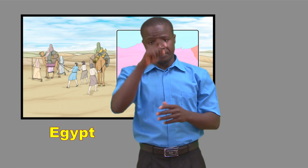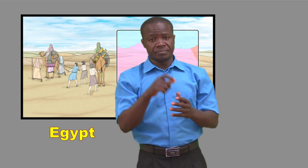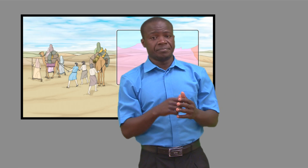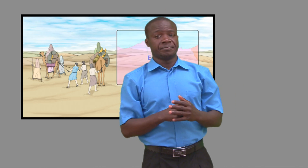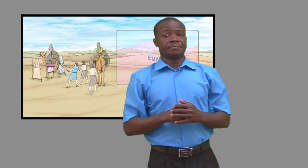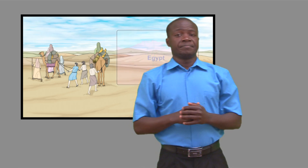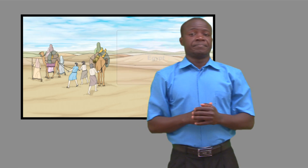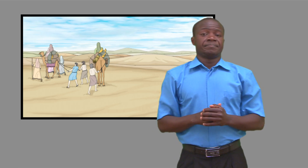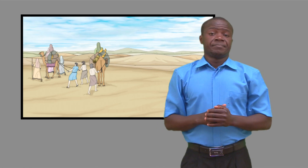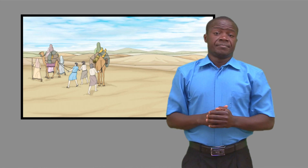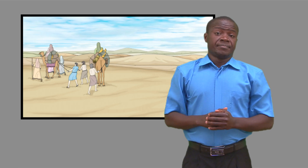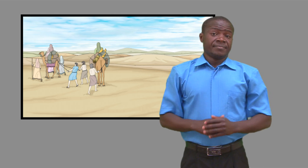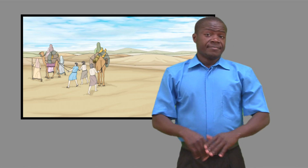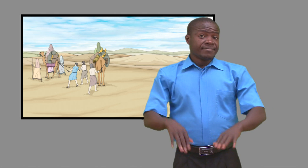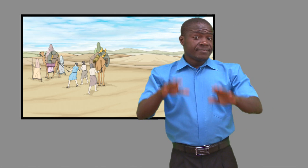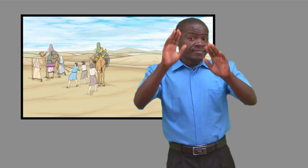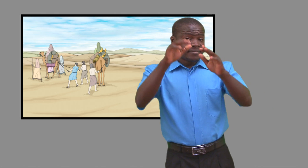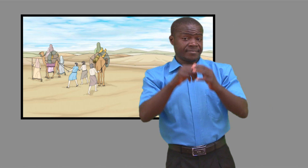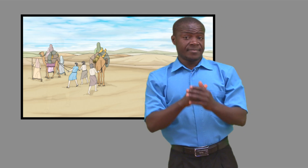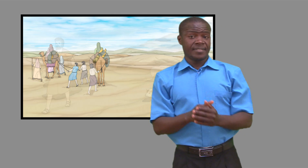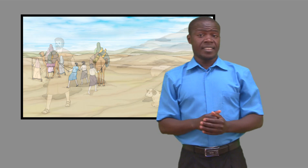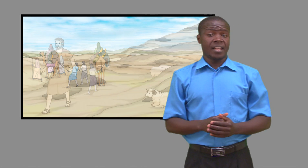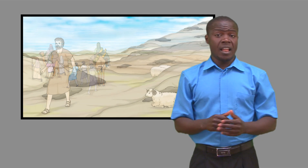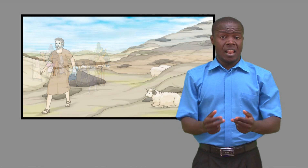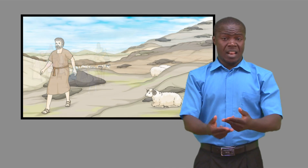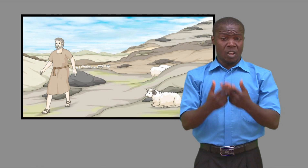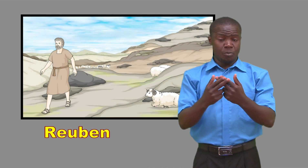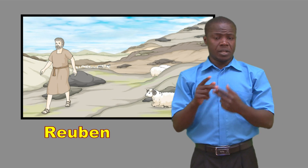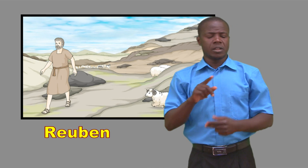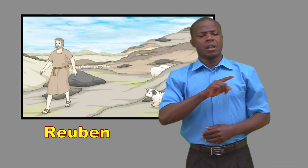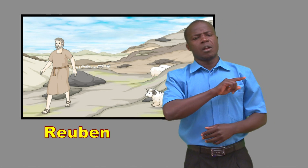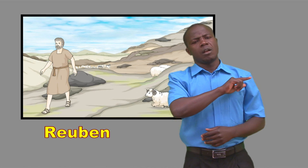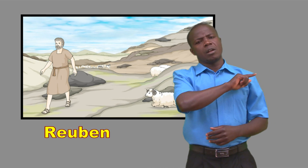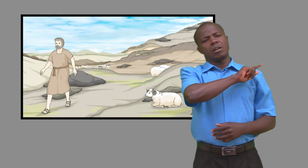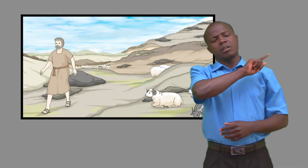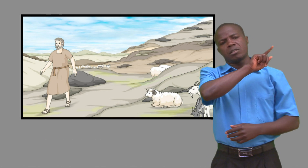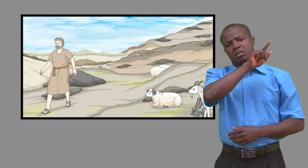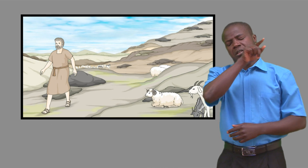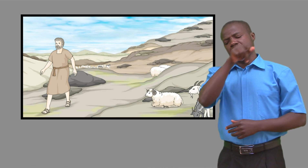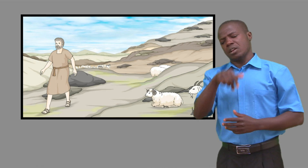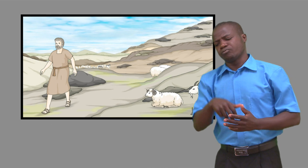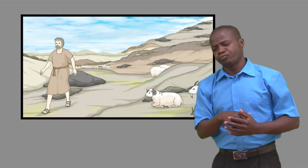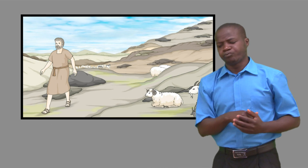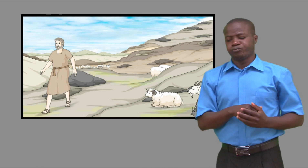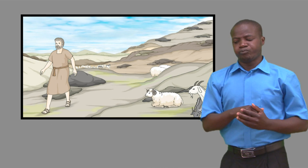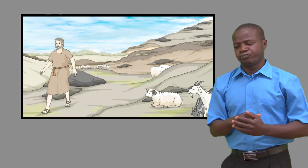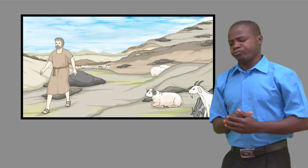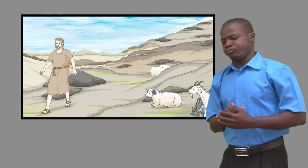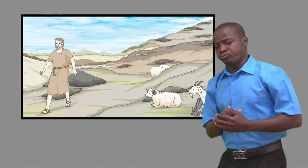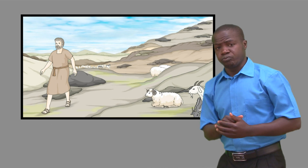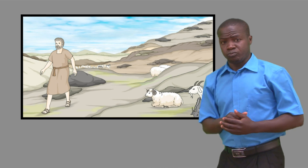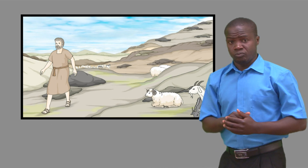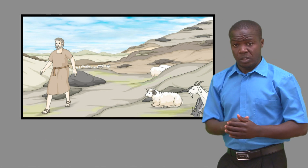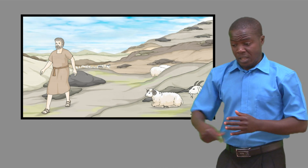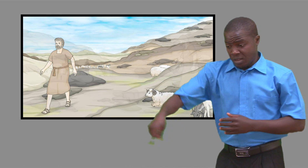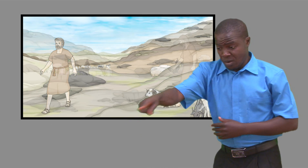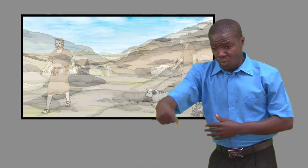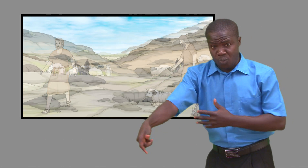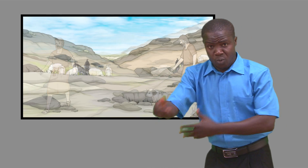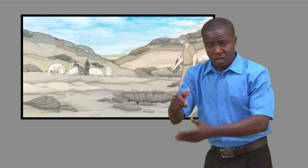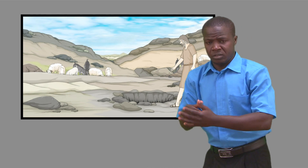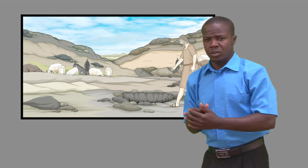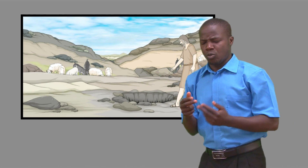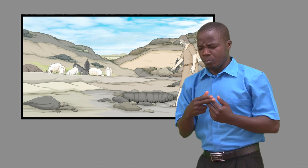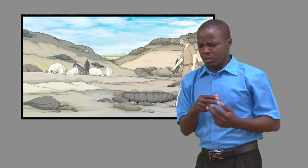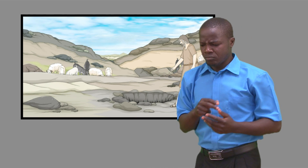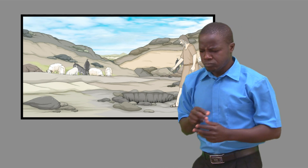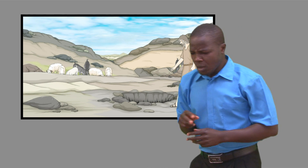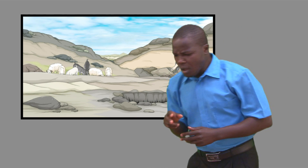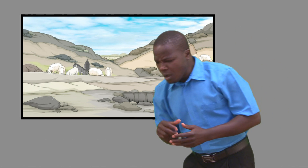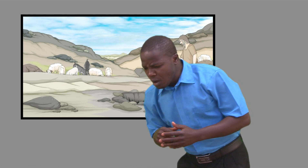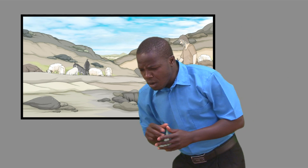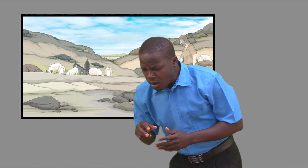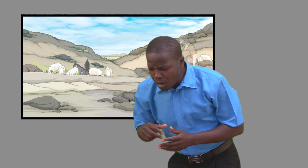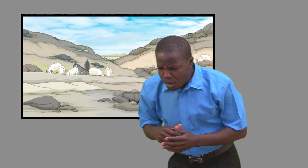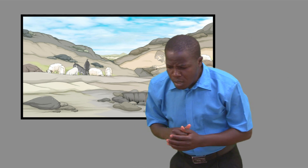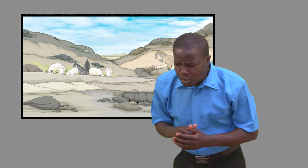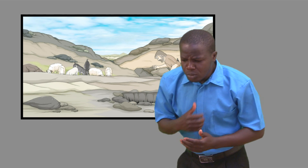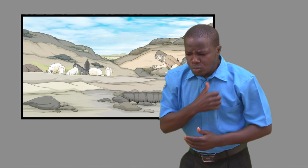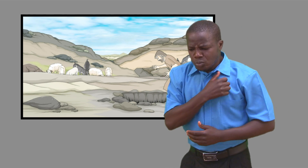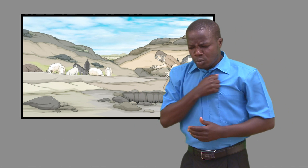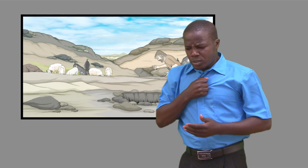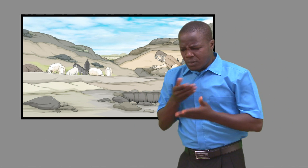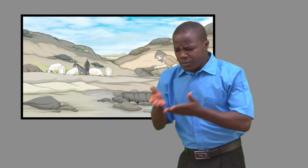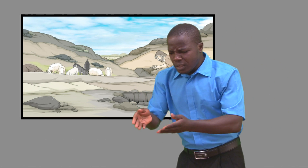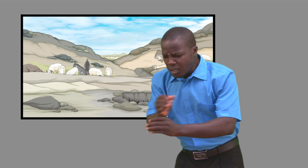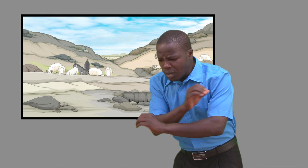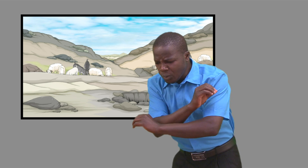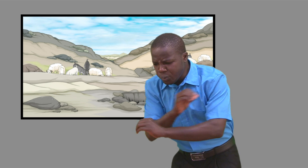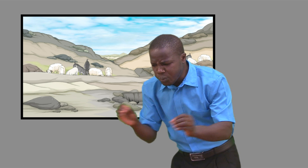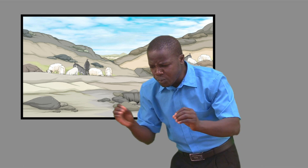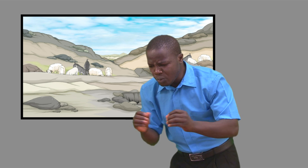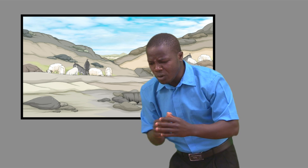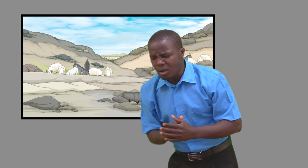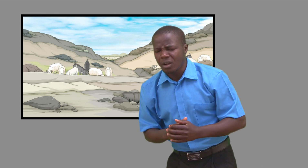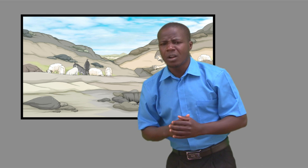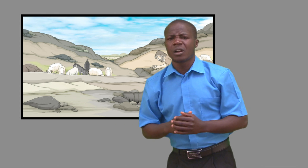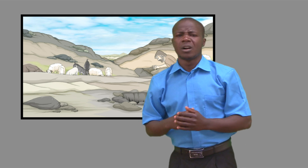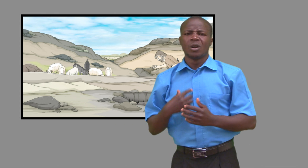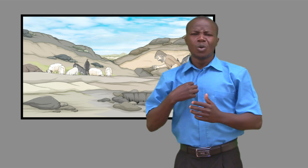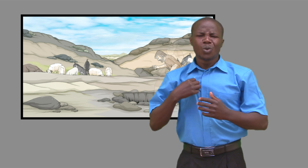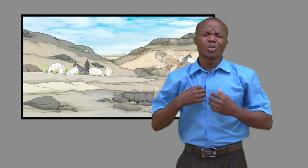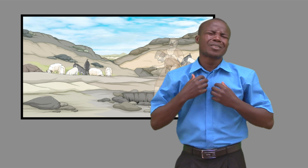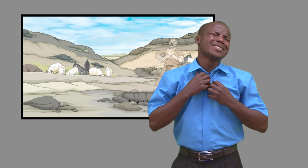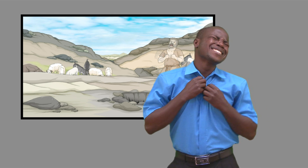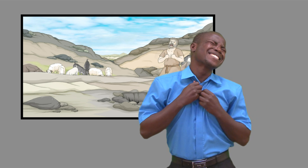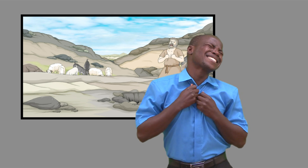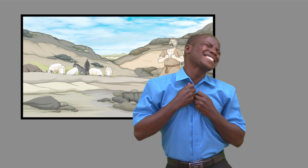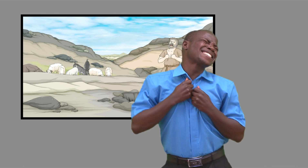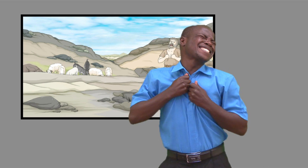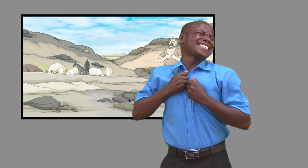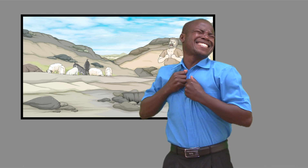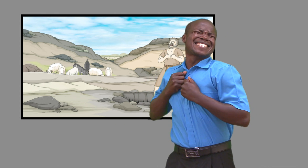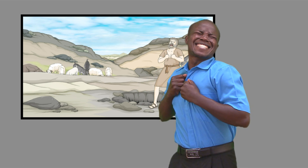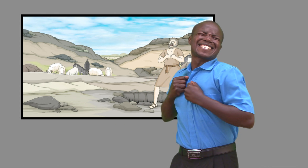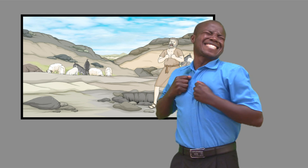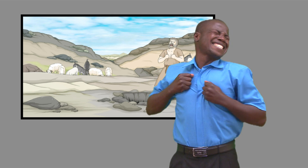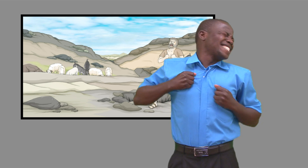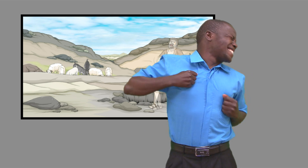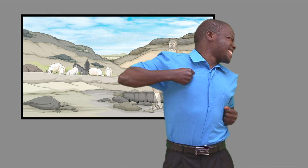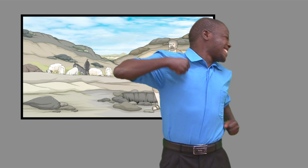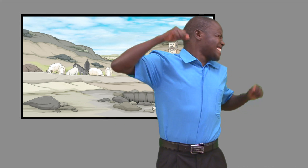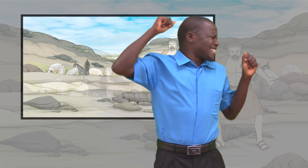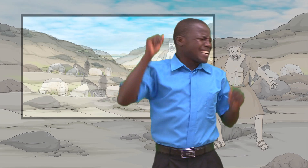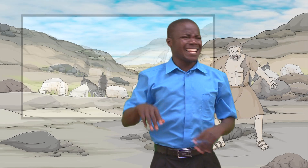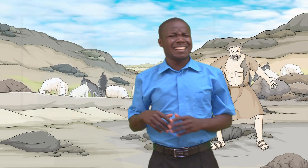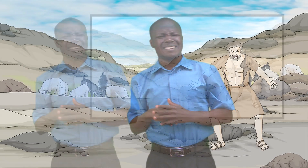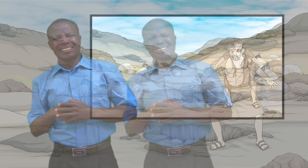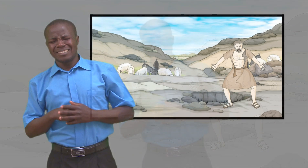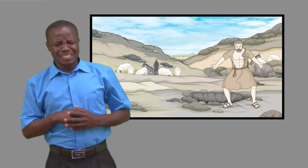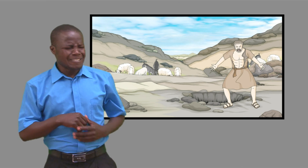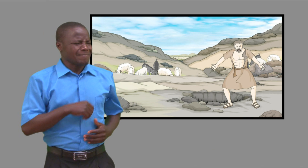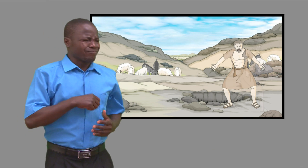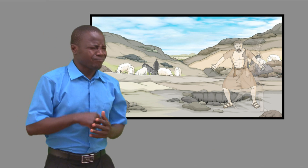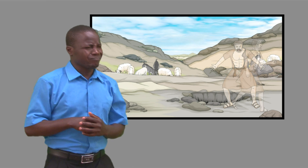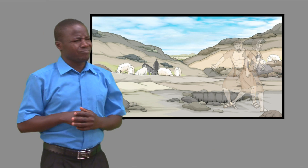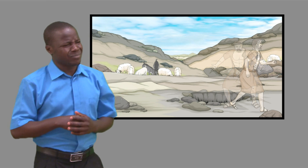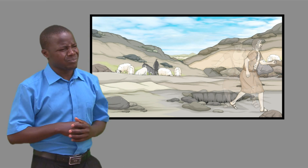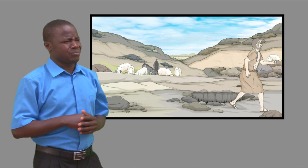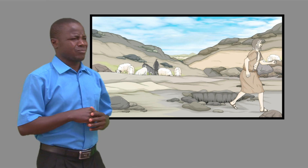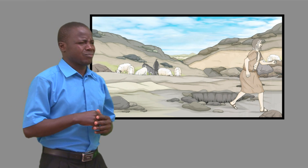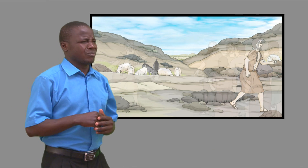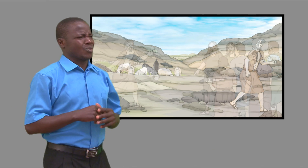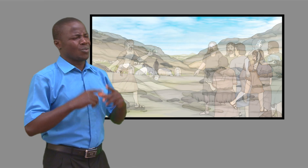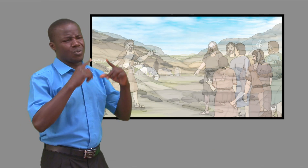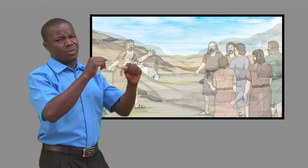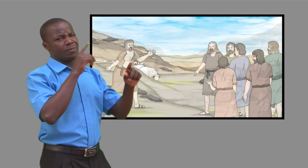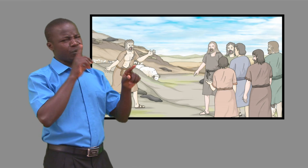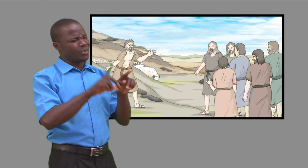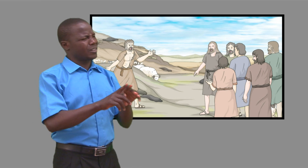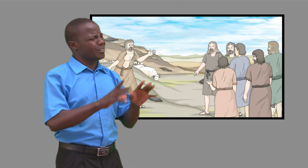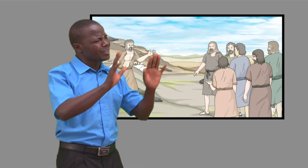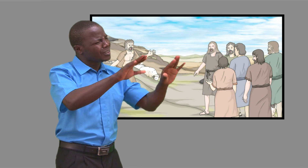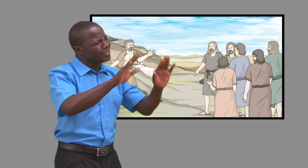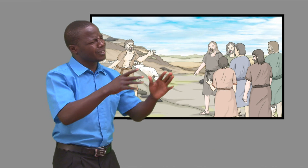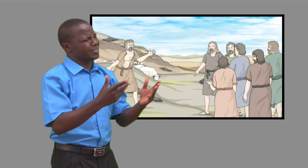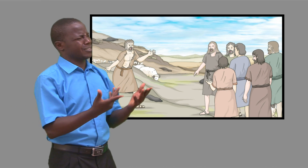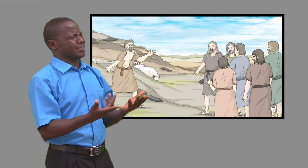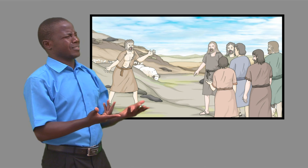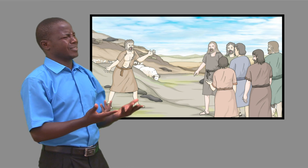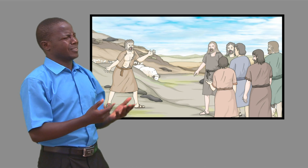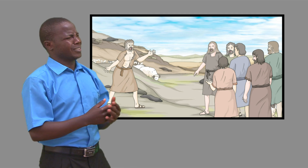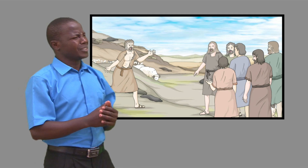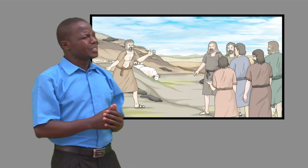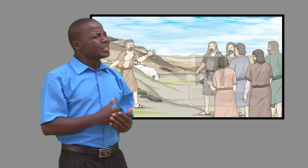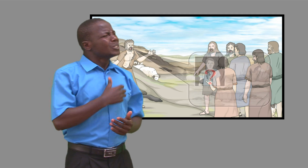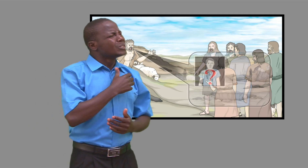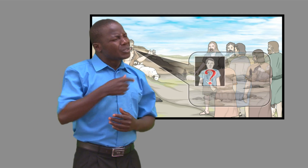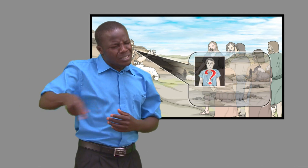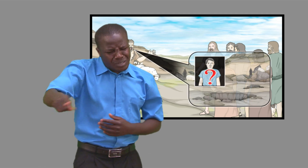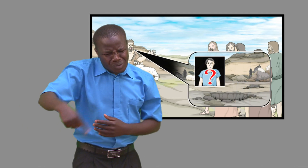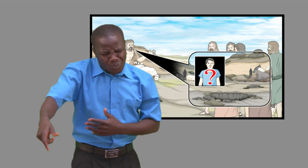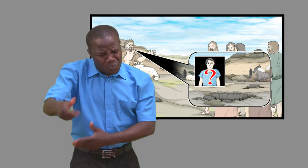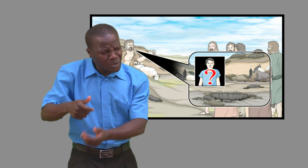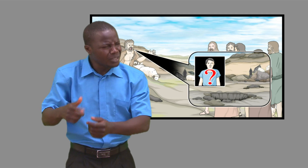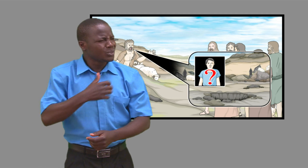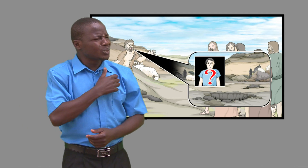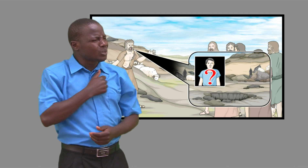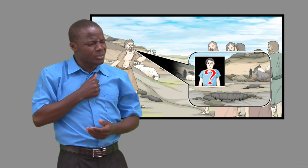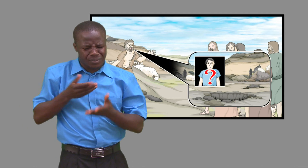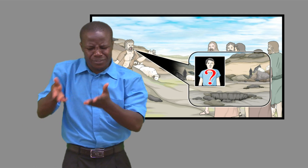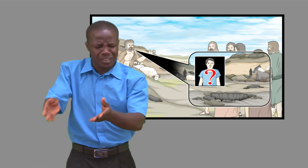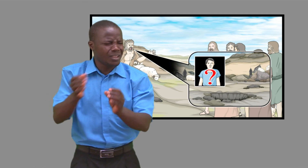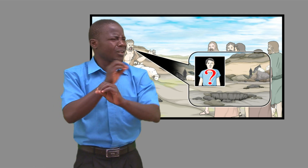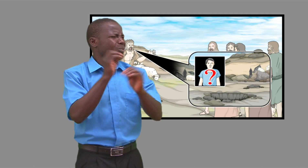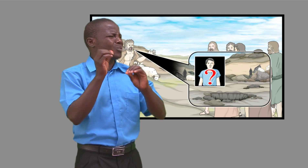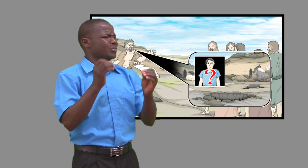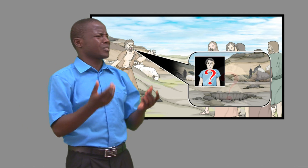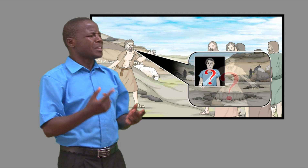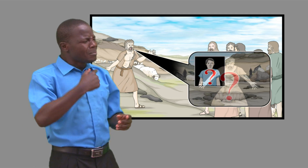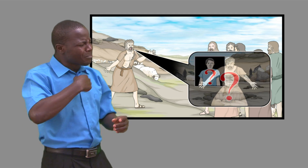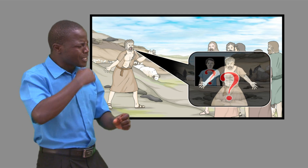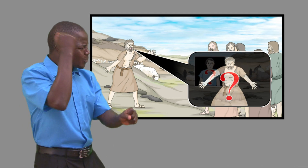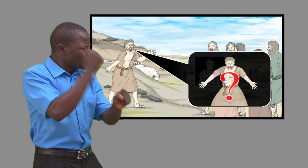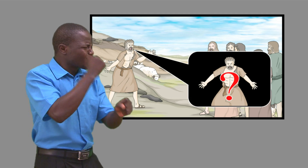When Reuben returned to the pit and saw that Joseph was not there, he tore his clothes, returned to his brothers, and said, “The boy is gone!